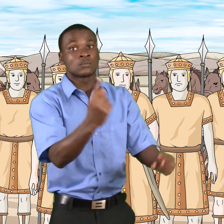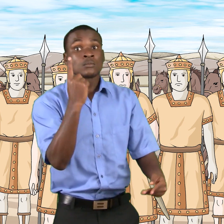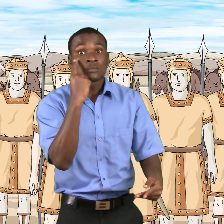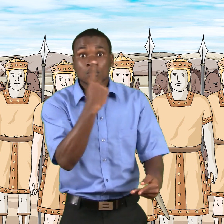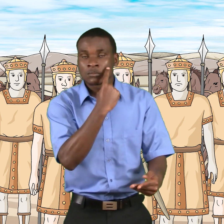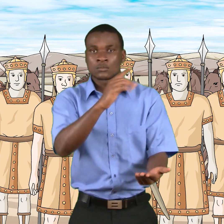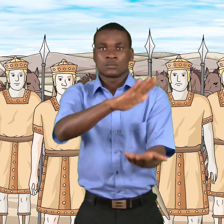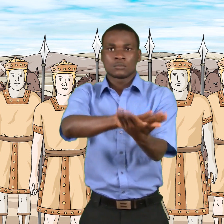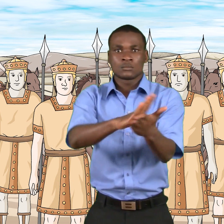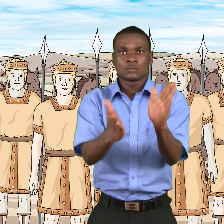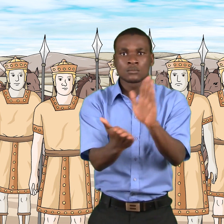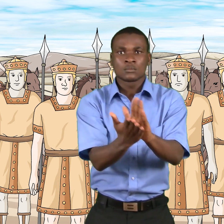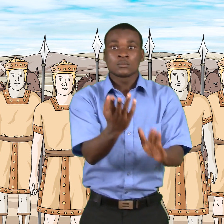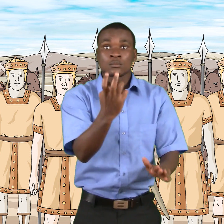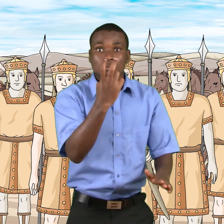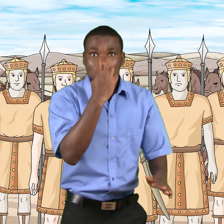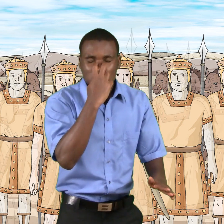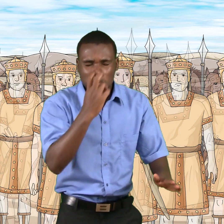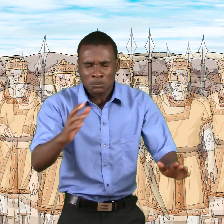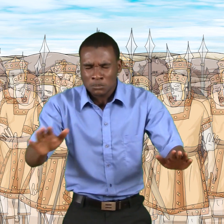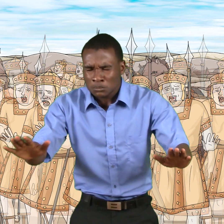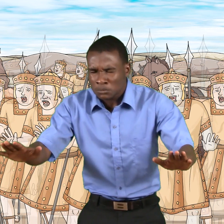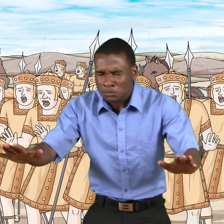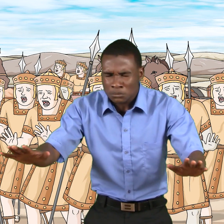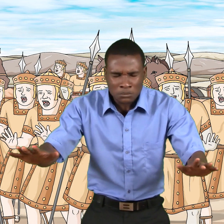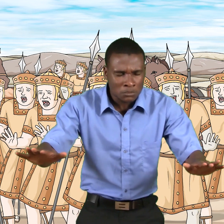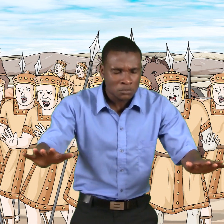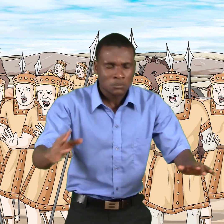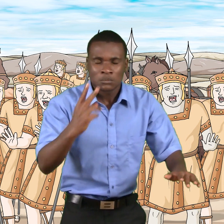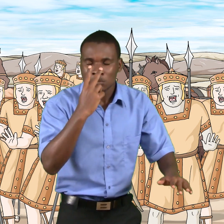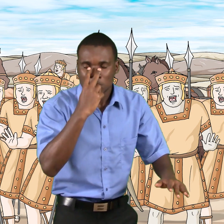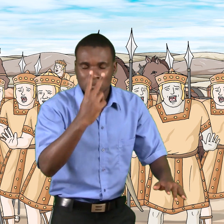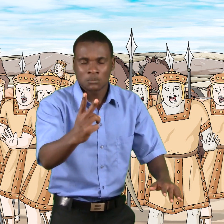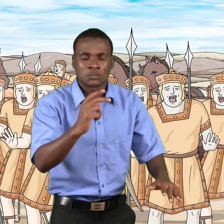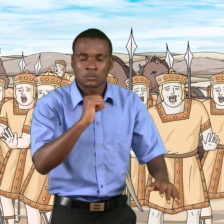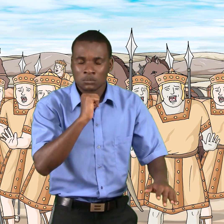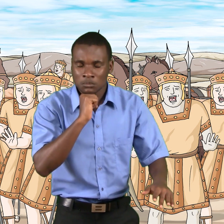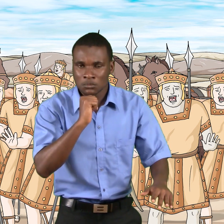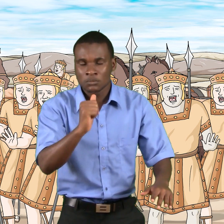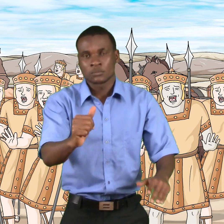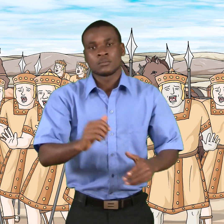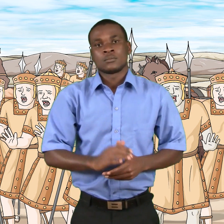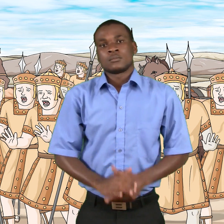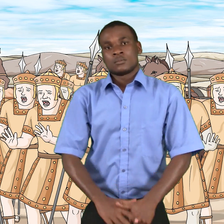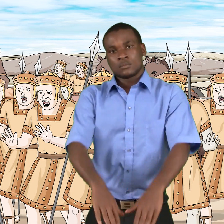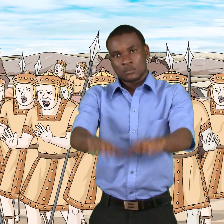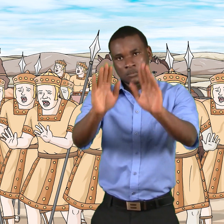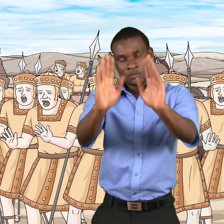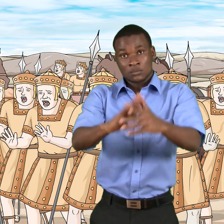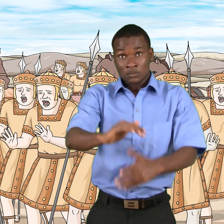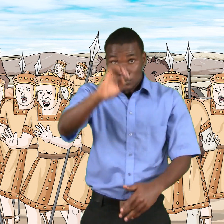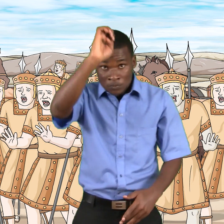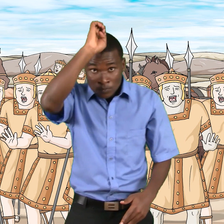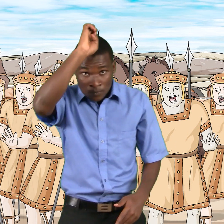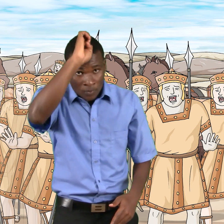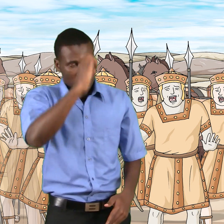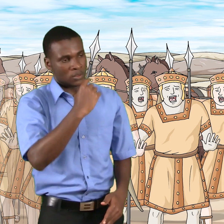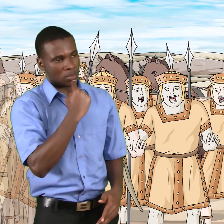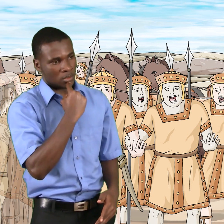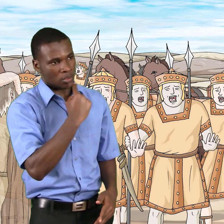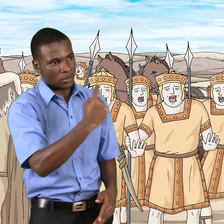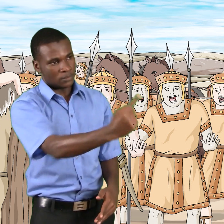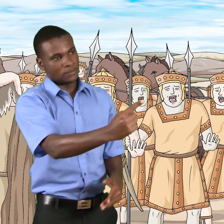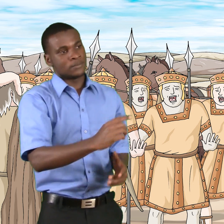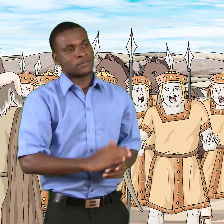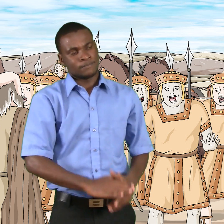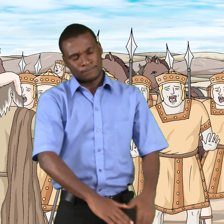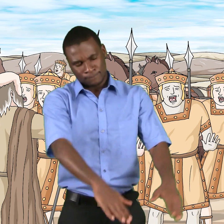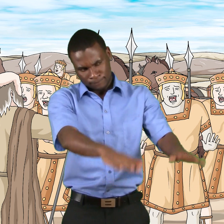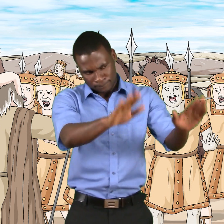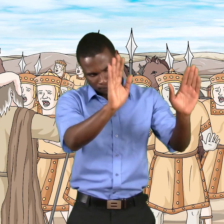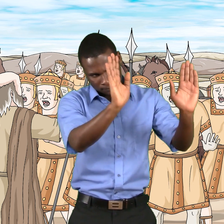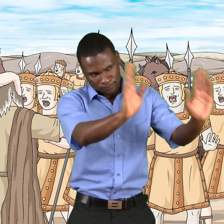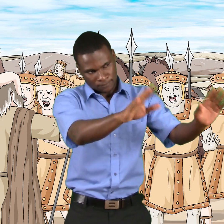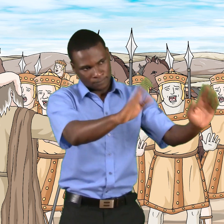So He struck them with blindness, according to the word of Elisha.